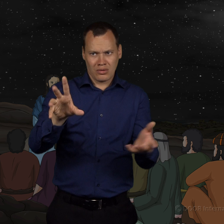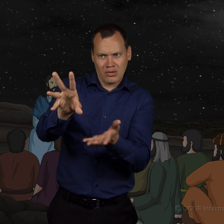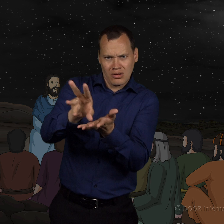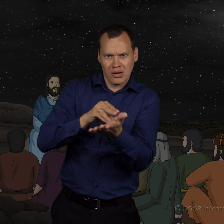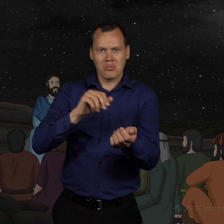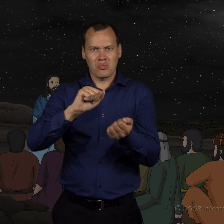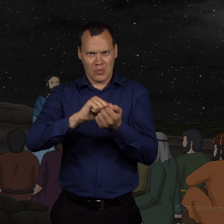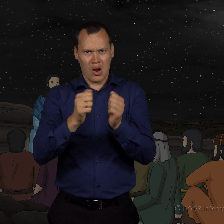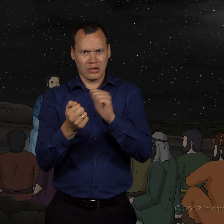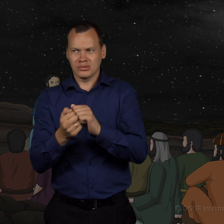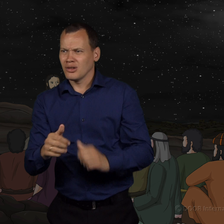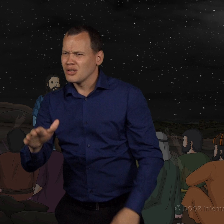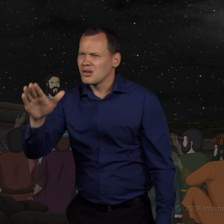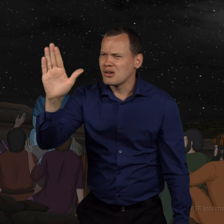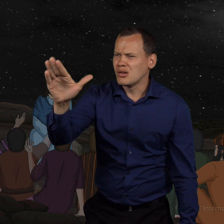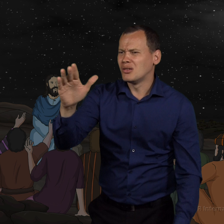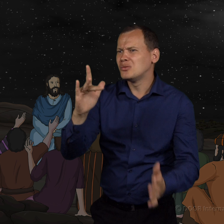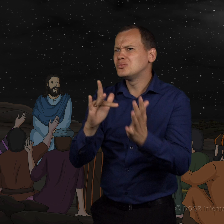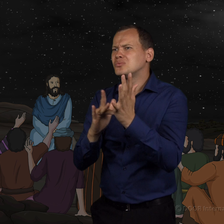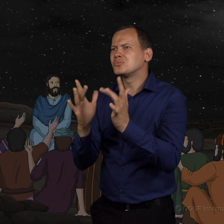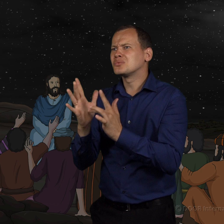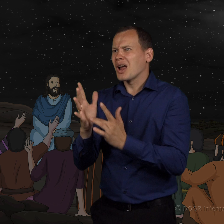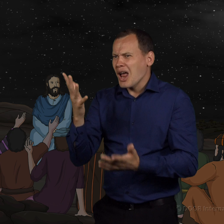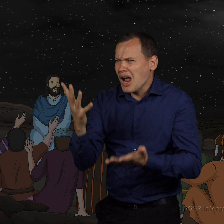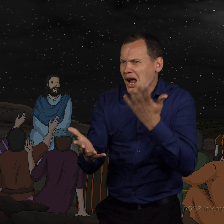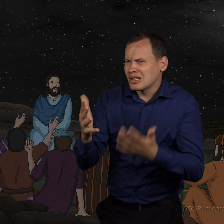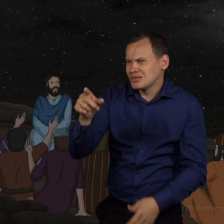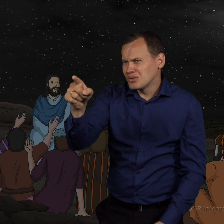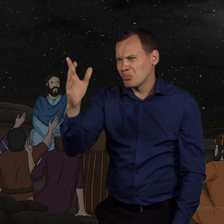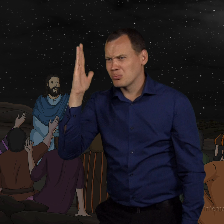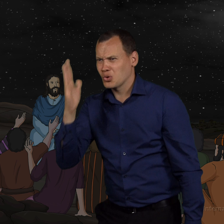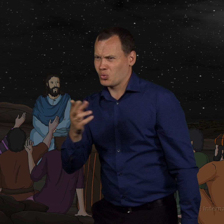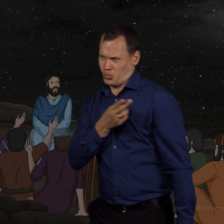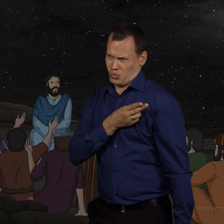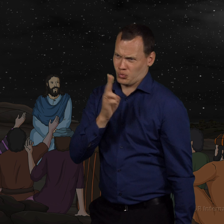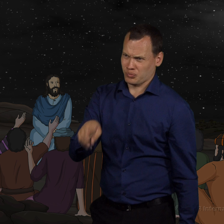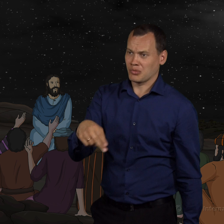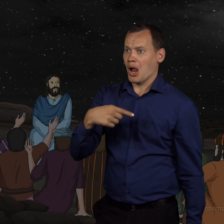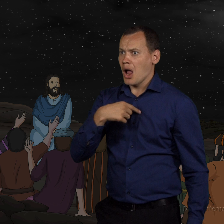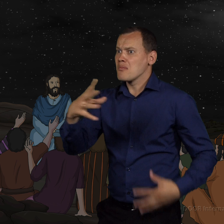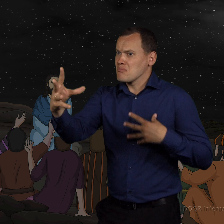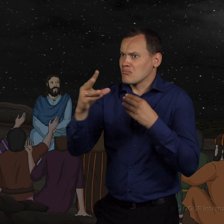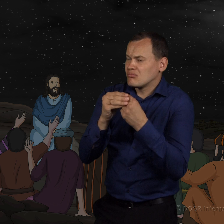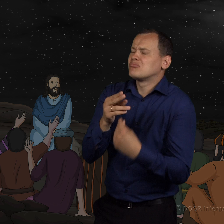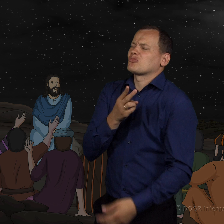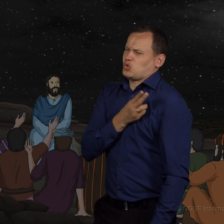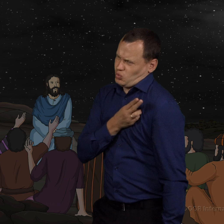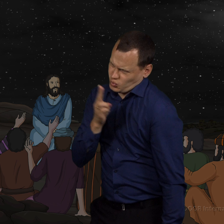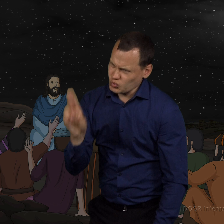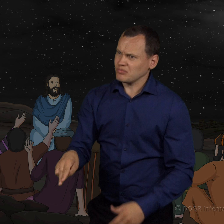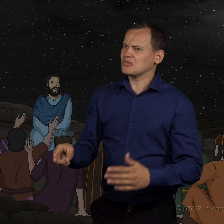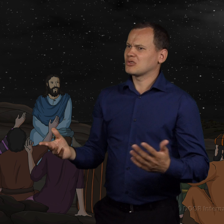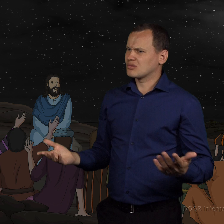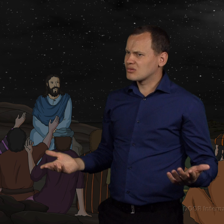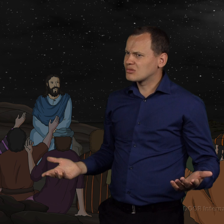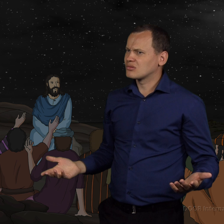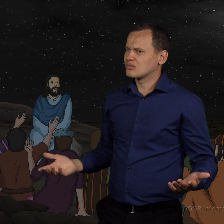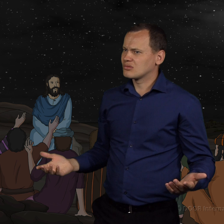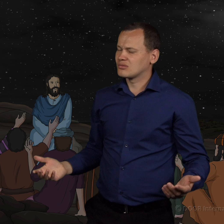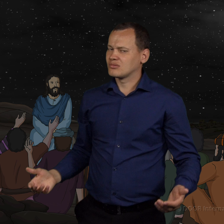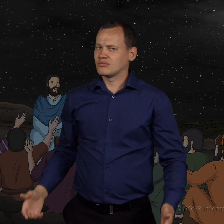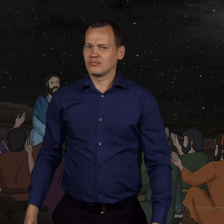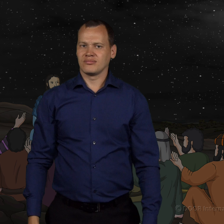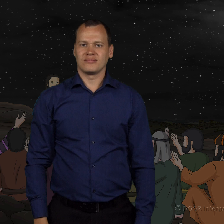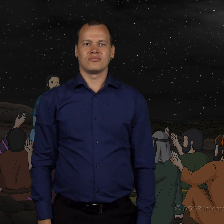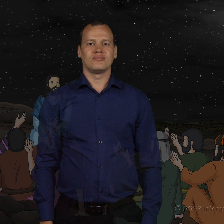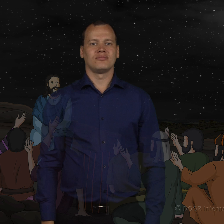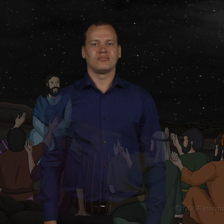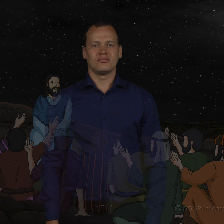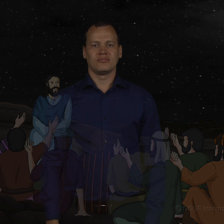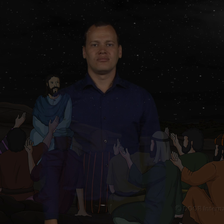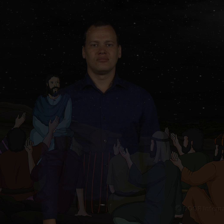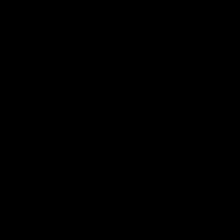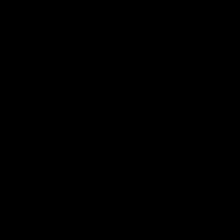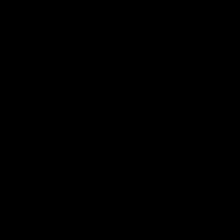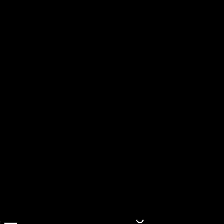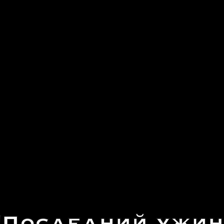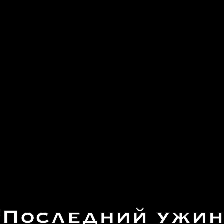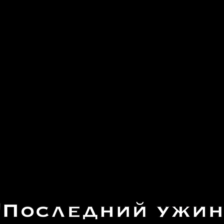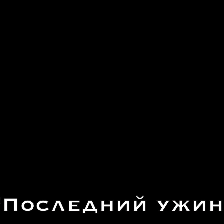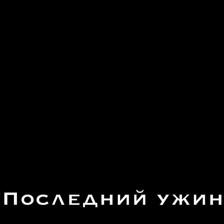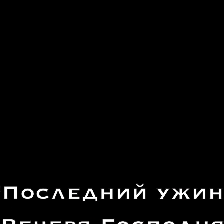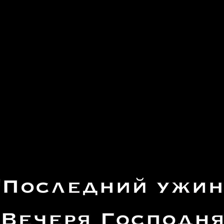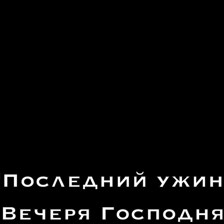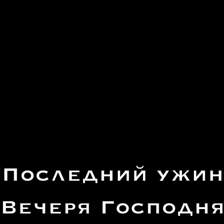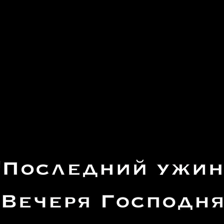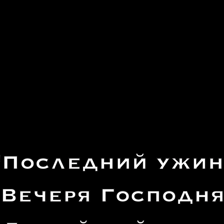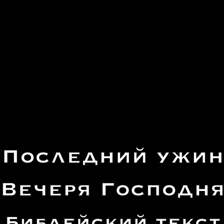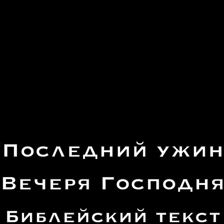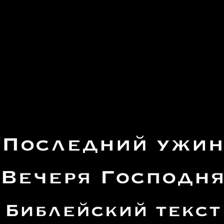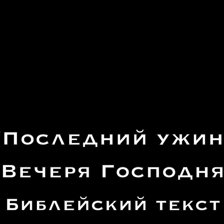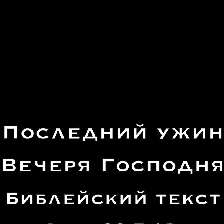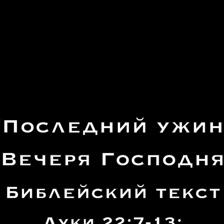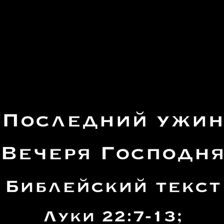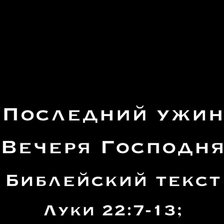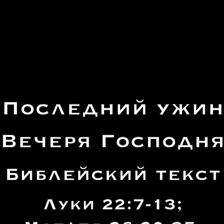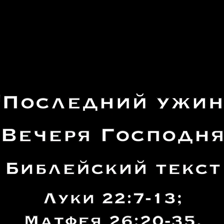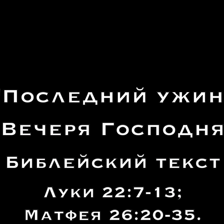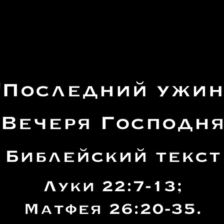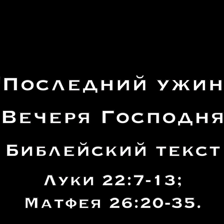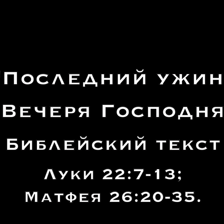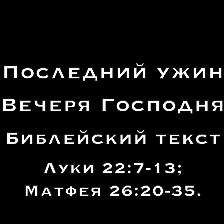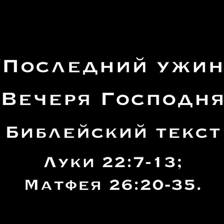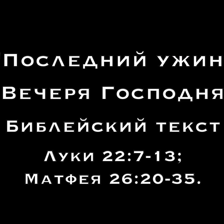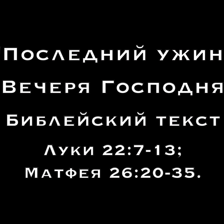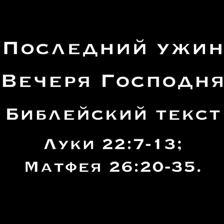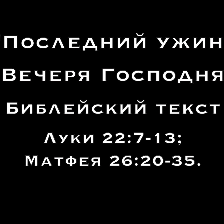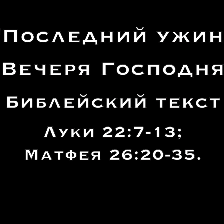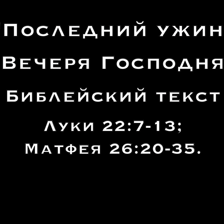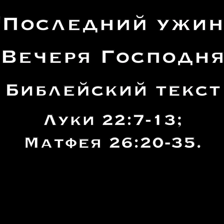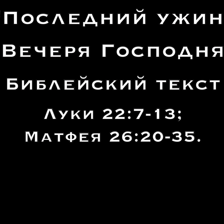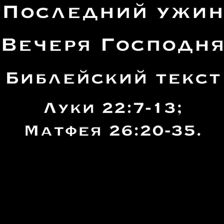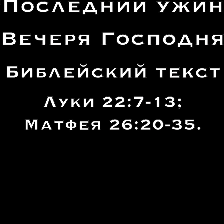And all the other disciples said the same thing. At that time Jesus went with His disciples to a place called Gethsemane, and He told them, “Sit here while I go over there and pray.” Then came the day of Unleavened Bread on which the Passover lamb was to be sacrificed. Jesus sent Peter and John, saying, “Go and prepare for us to eat the Passover.” “Where do You want us to prepare it?” they asked. He answered, “When you enter the city, a man carrying a jug of water will meet you. Follow him to the house he enters, and say to the owner of that house, ‘The Teacher asks: Where is the guest room, where I may eat the Passover with My disciples?’ And he will show you a large upper room, already furnished. Make preparations there.” So they went and found it just as Jesus had told them. And they prepared the Passover. When the hour had come, Jesus reclined at the table with His apostles.